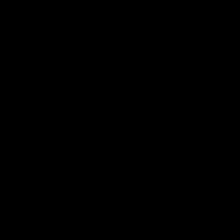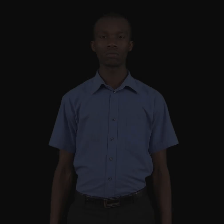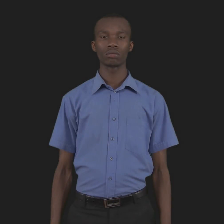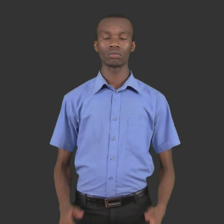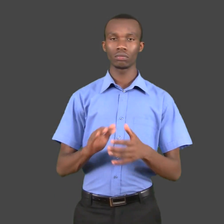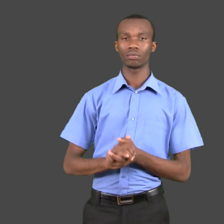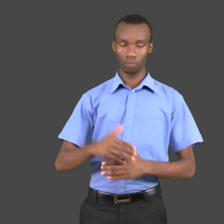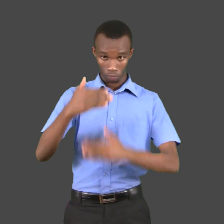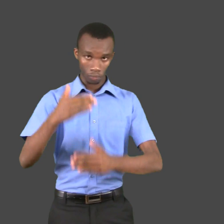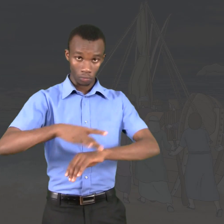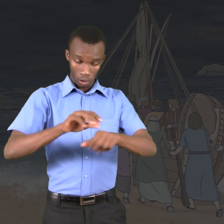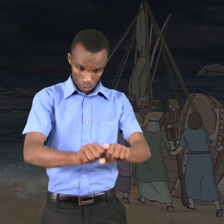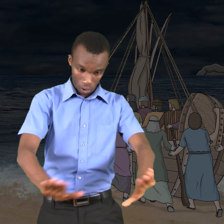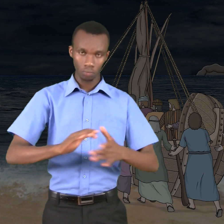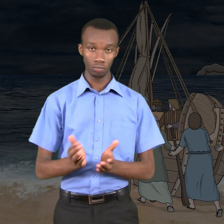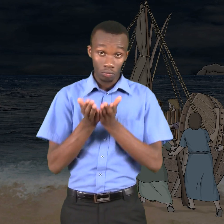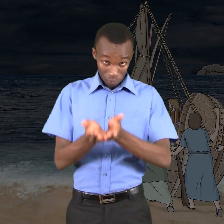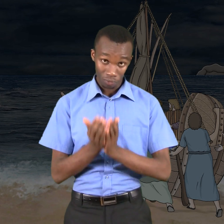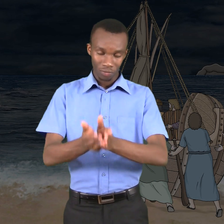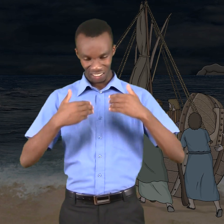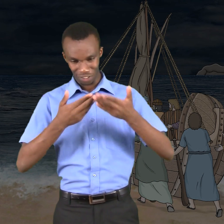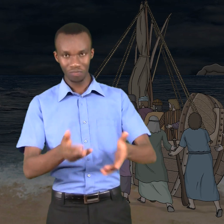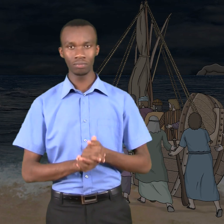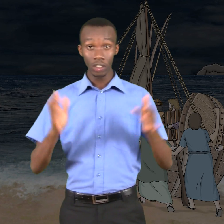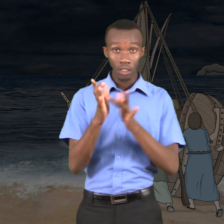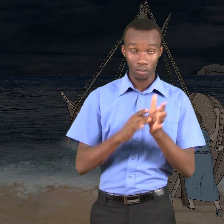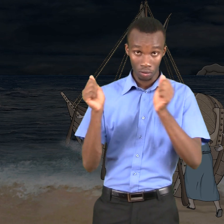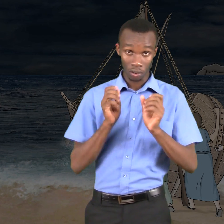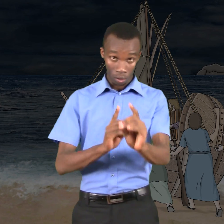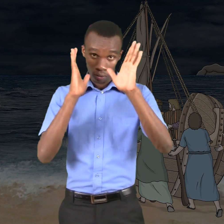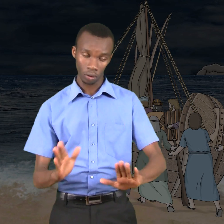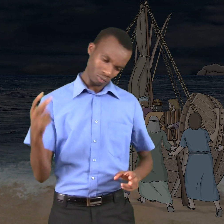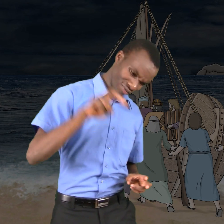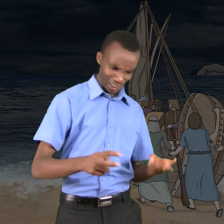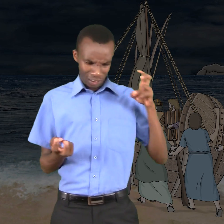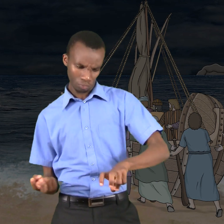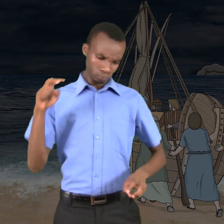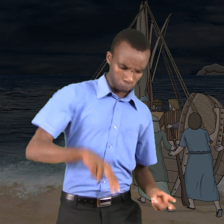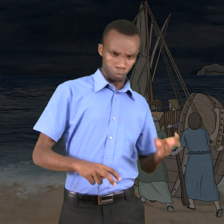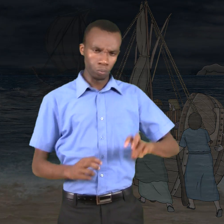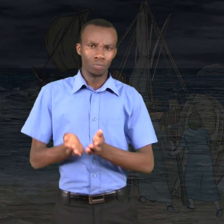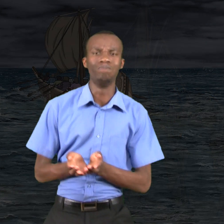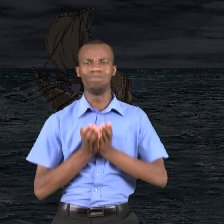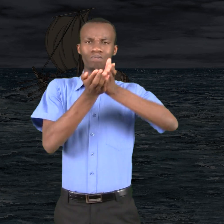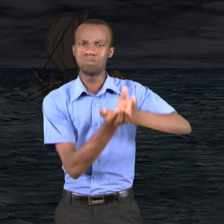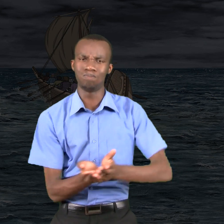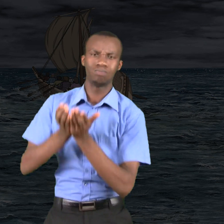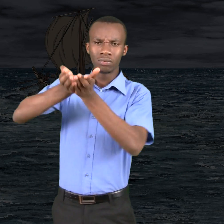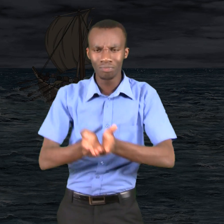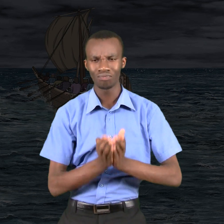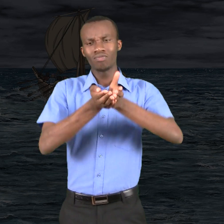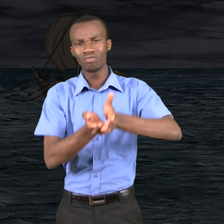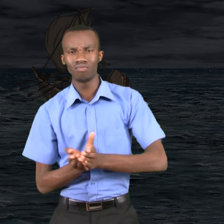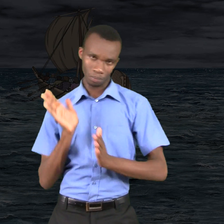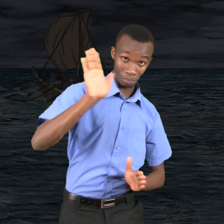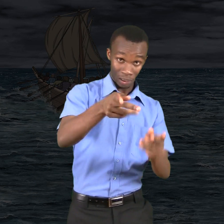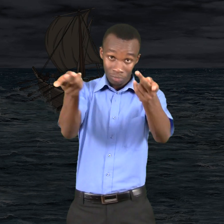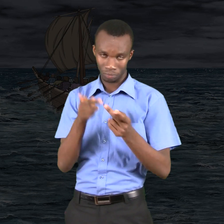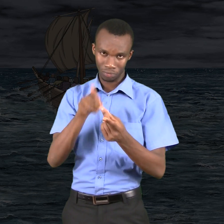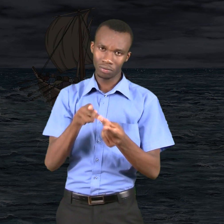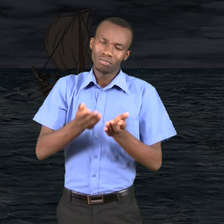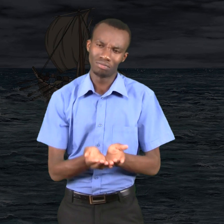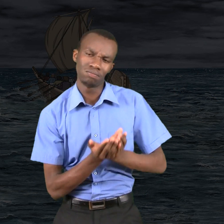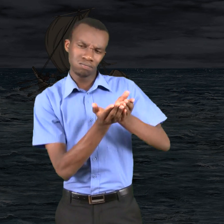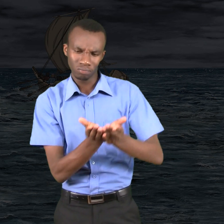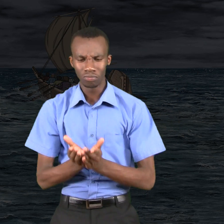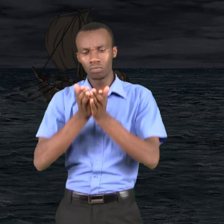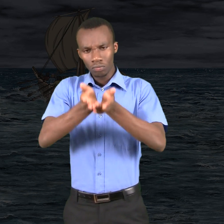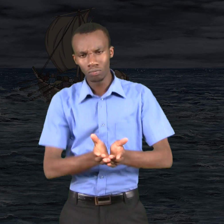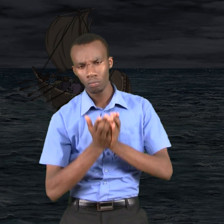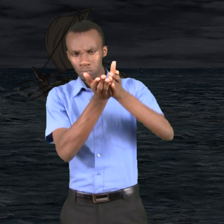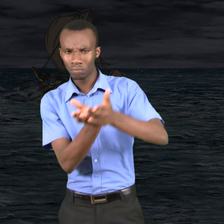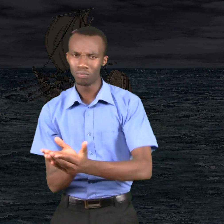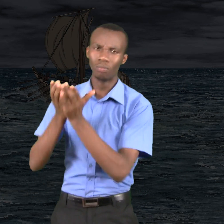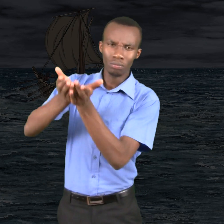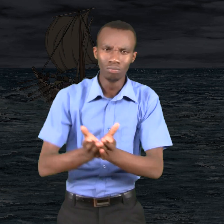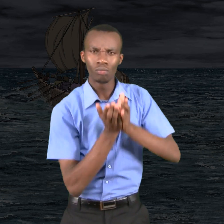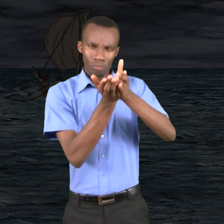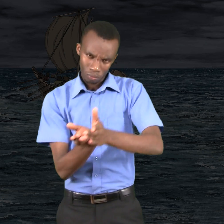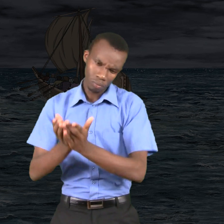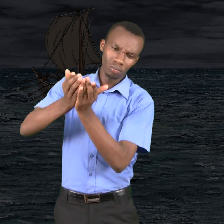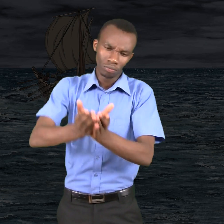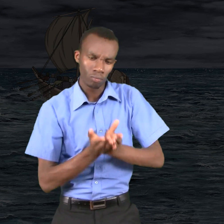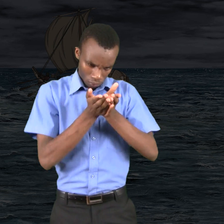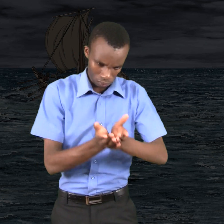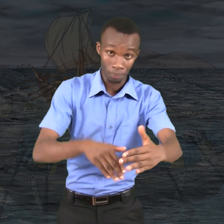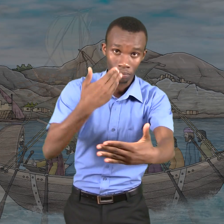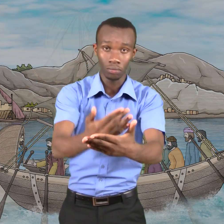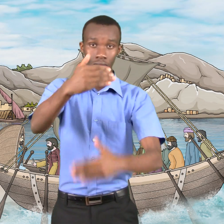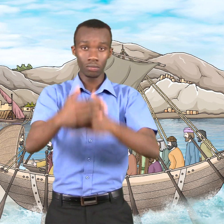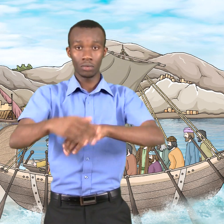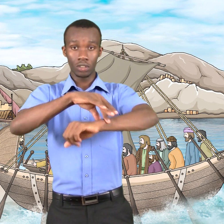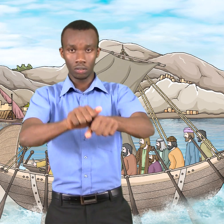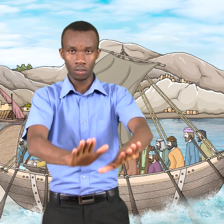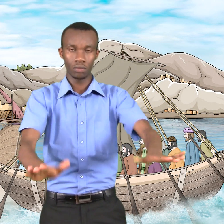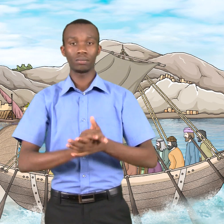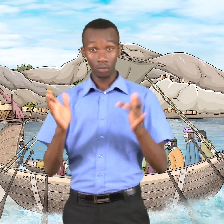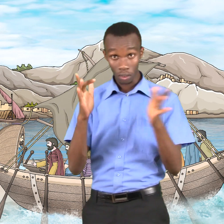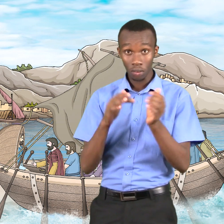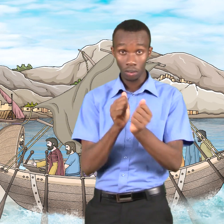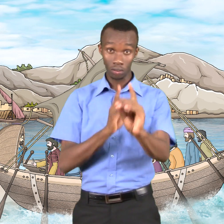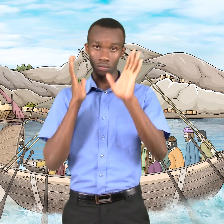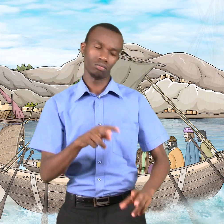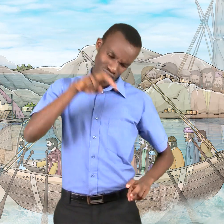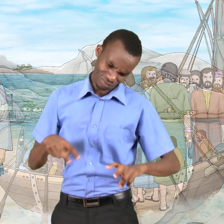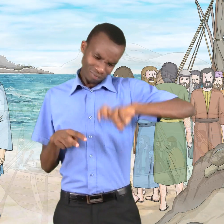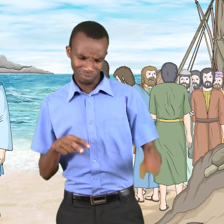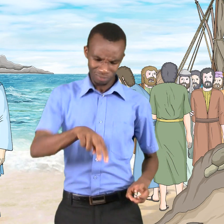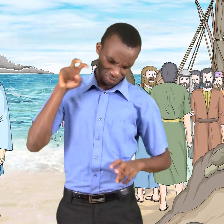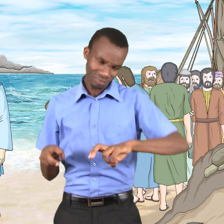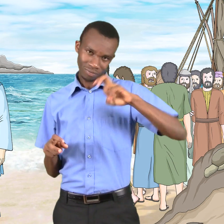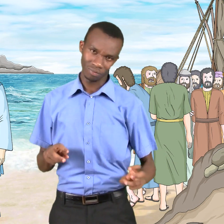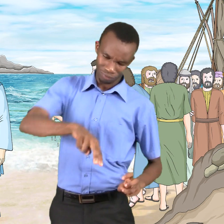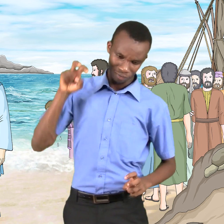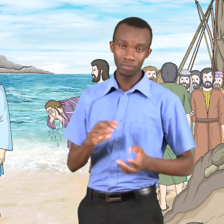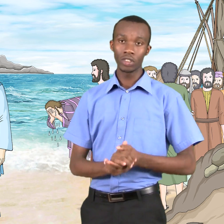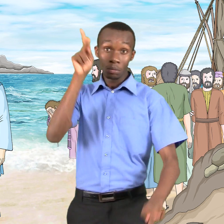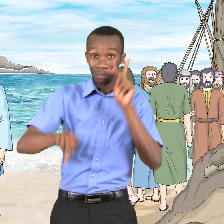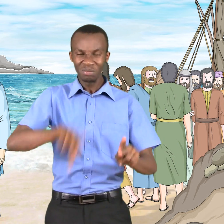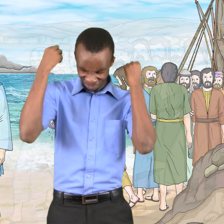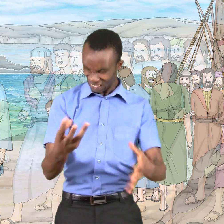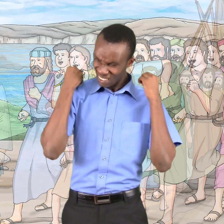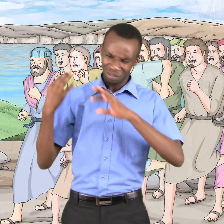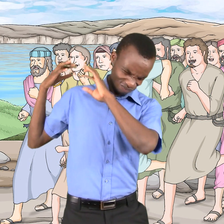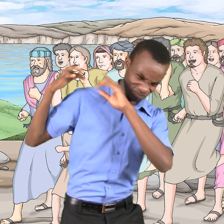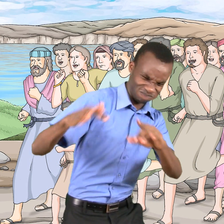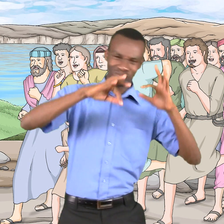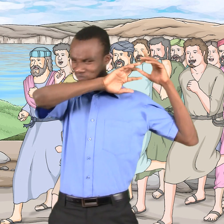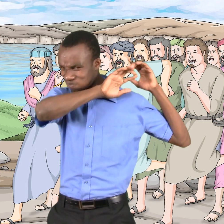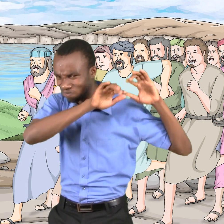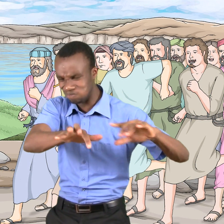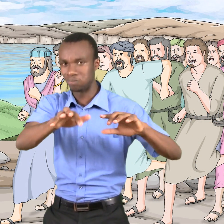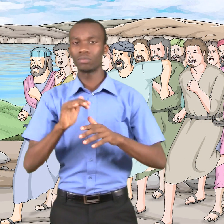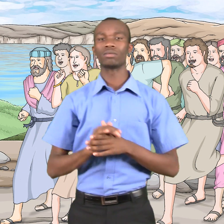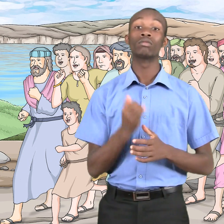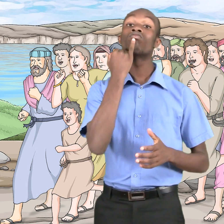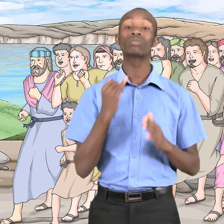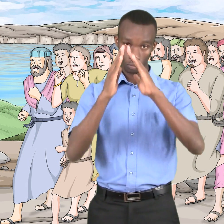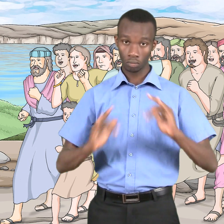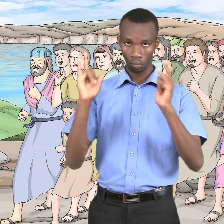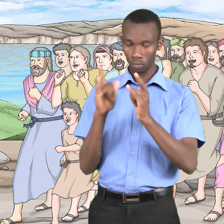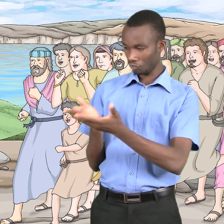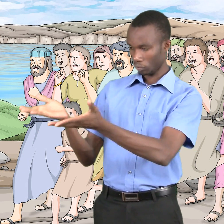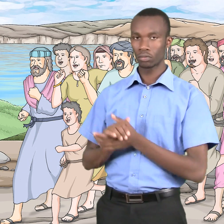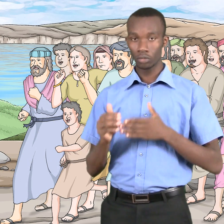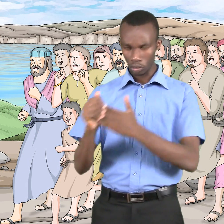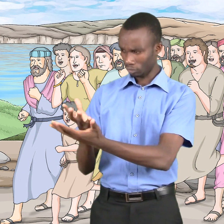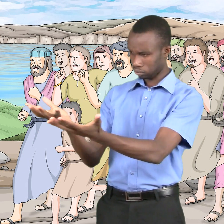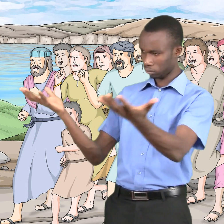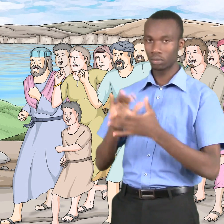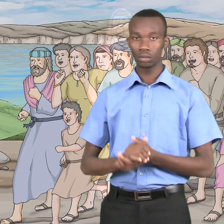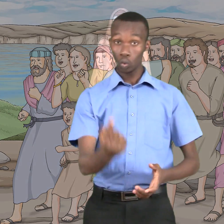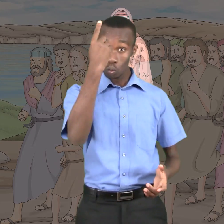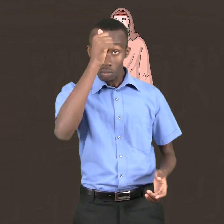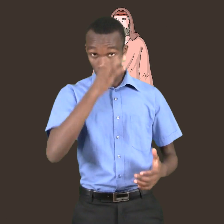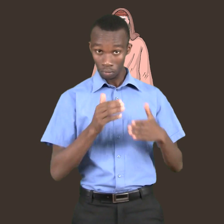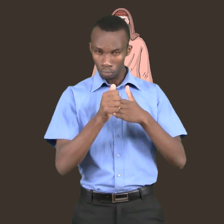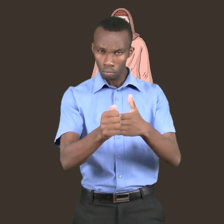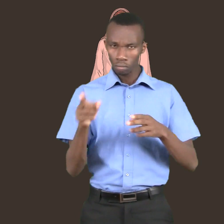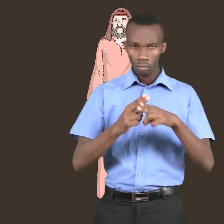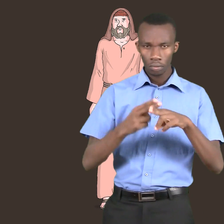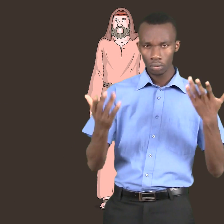When Jesus had again crossed by boat to the other side, a large crowd gathered around Him beside the sea.